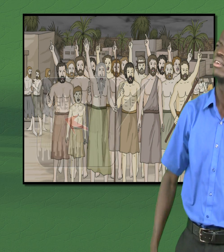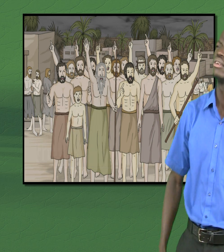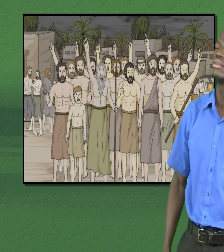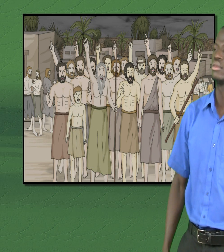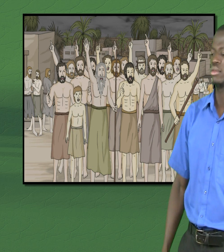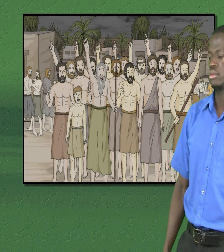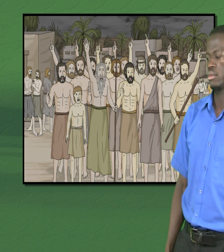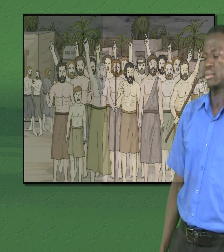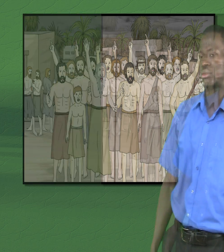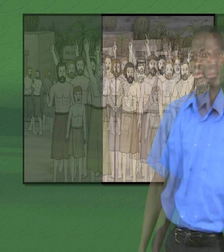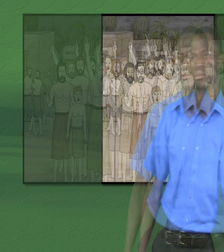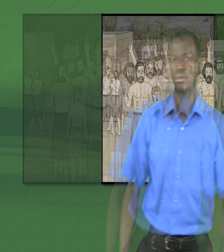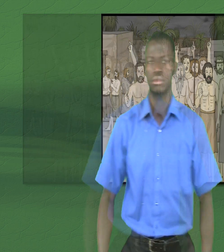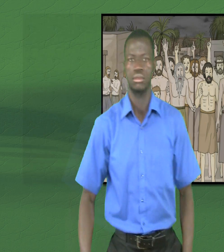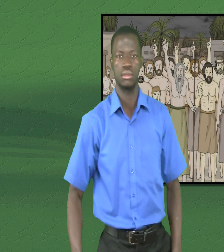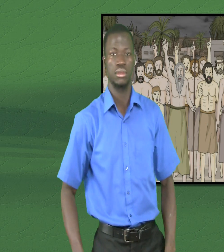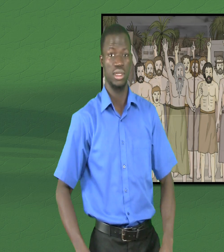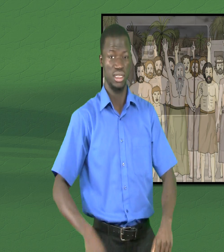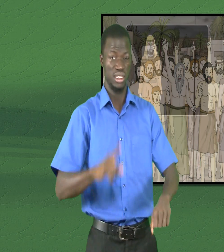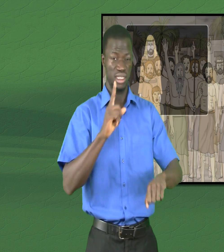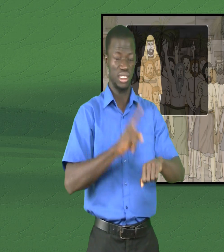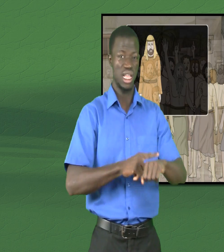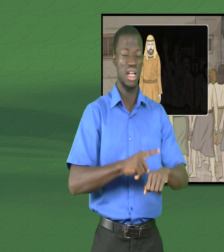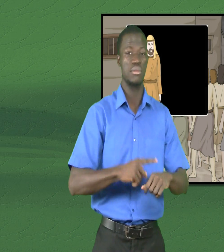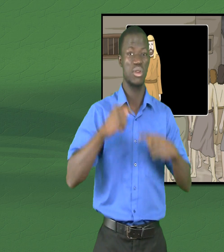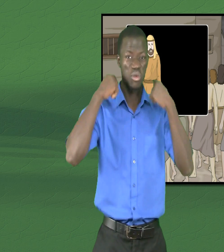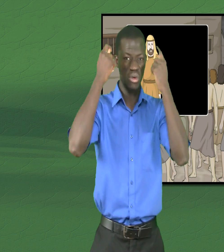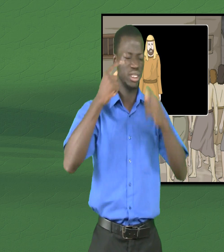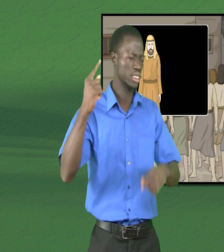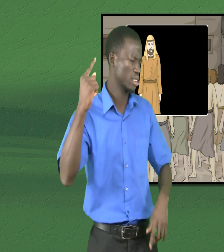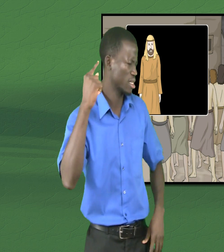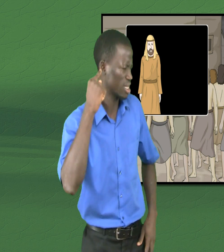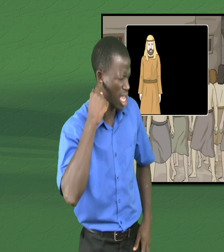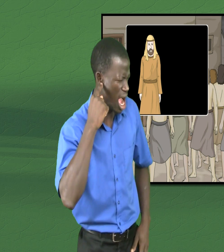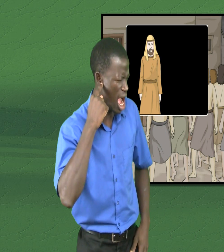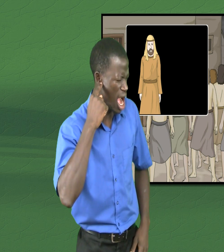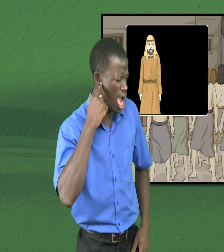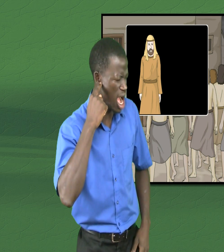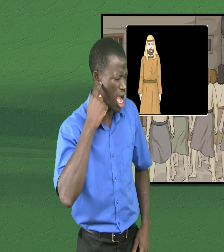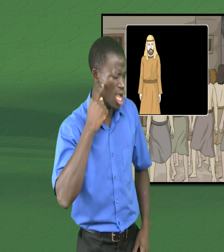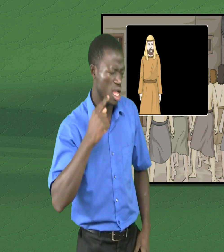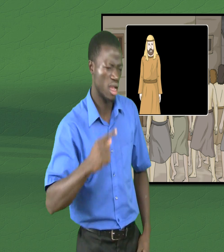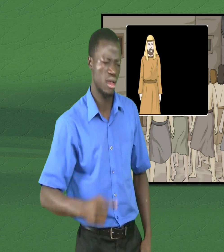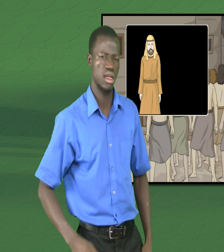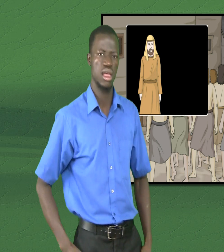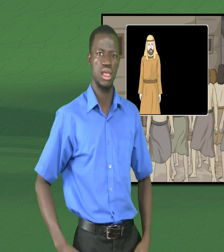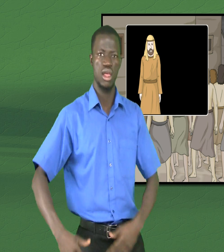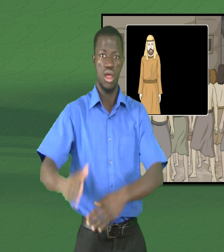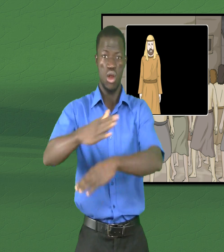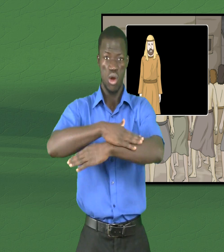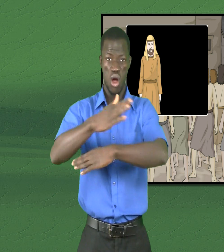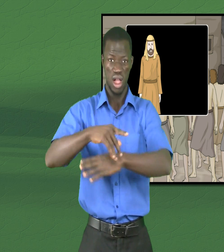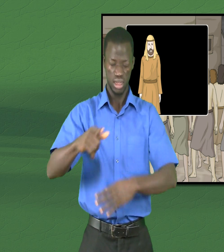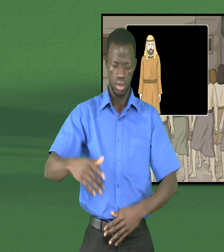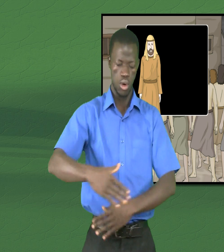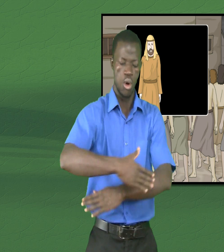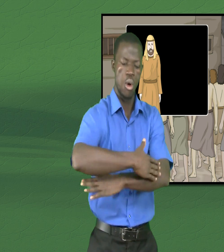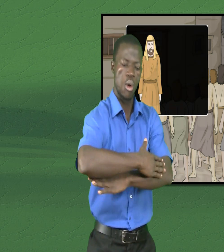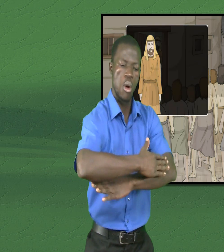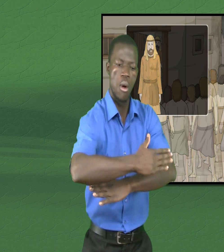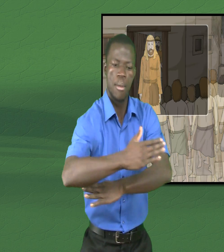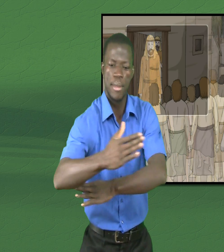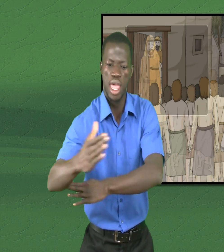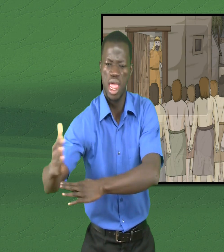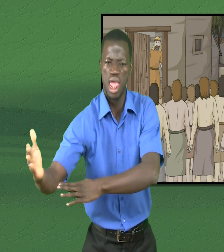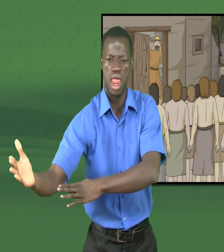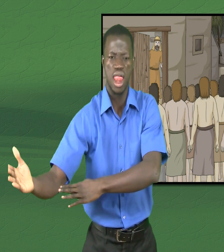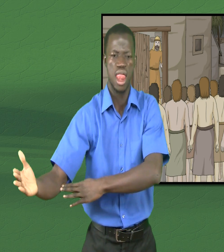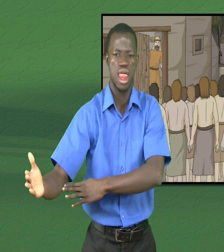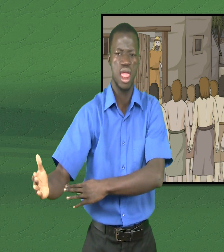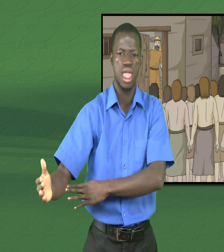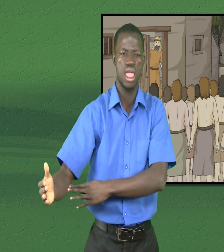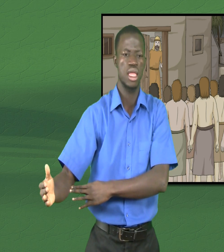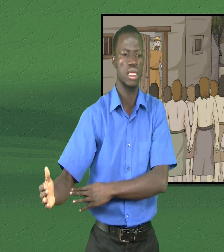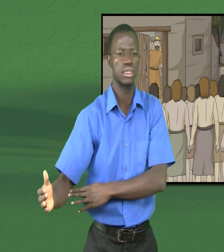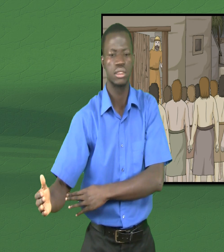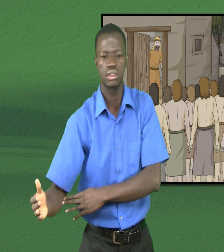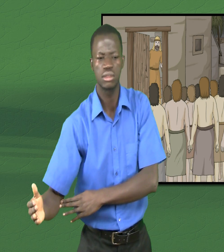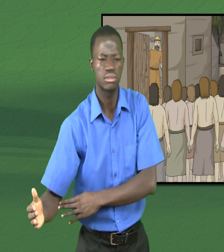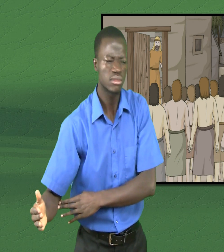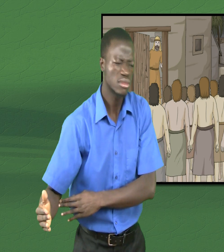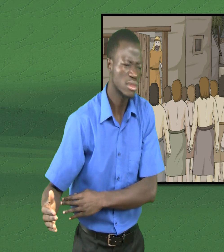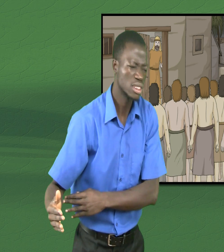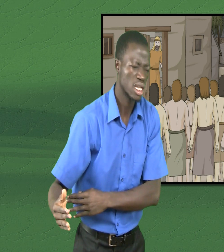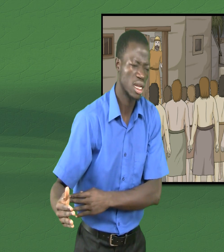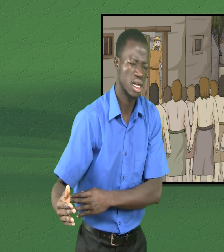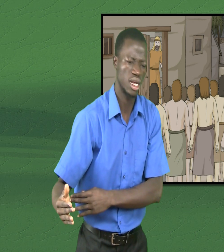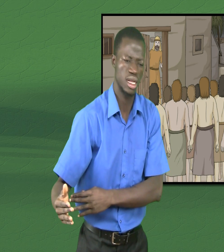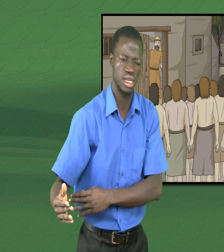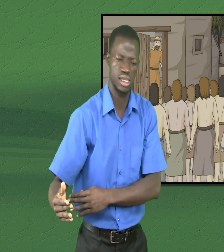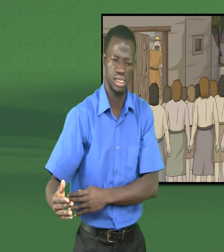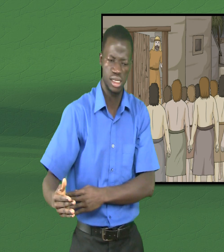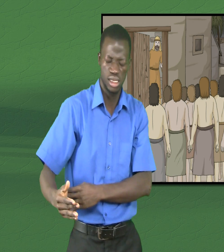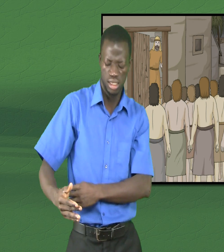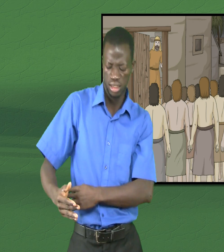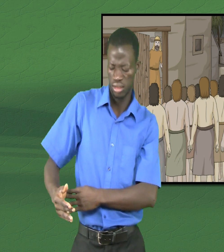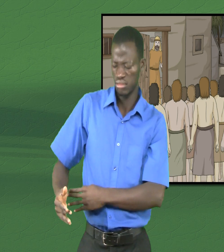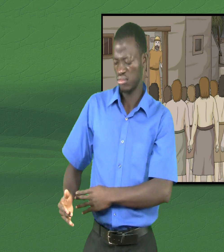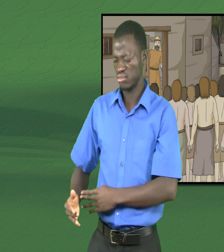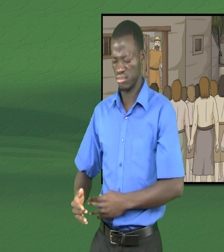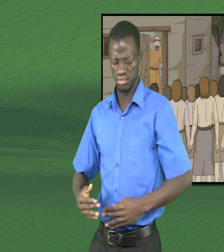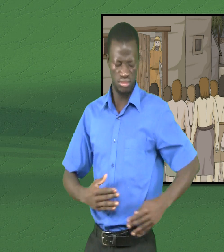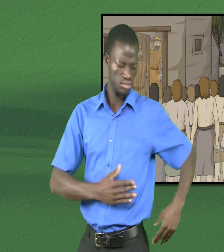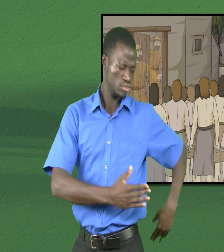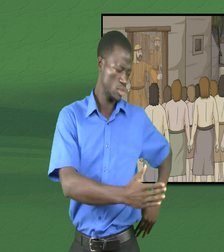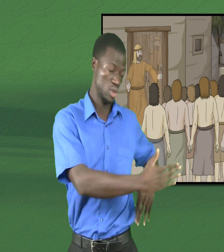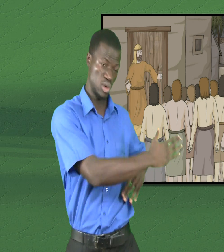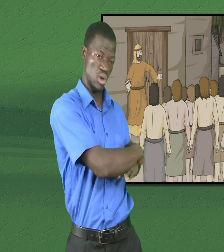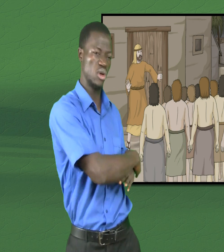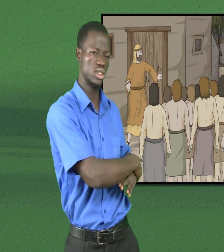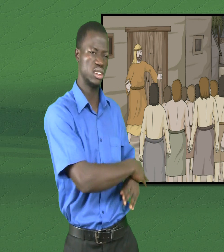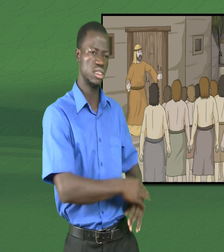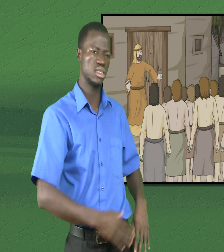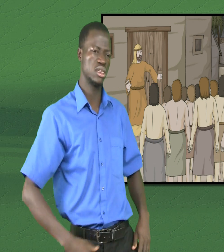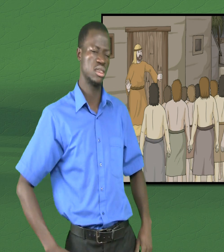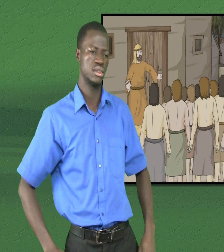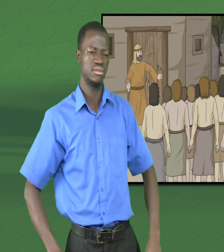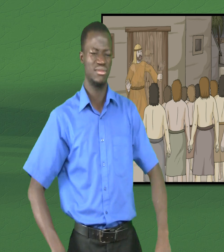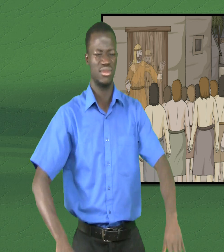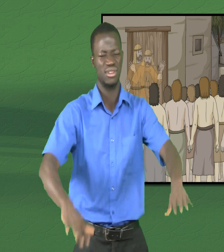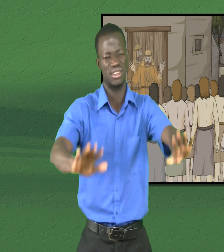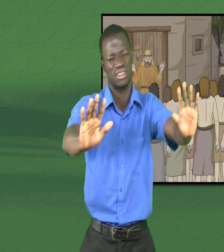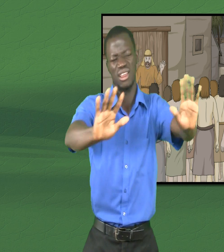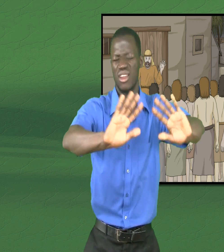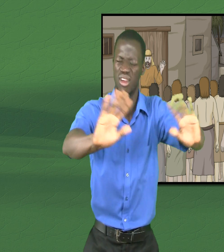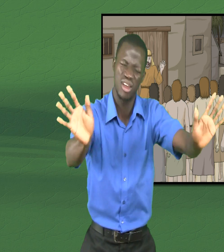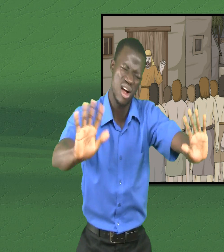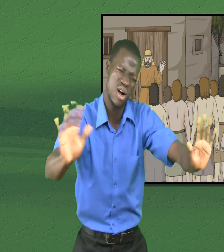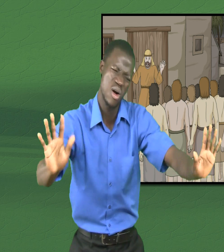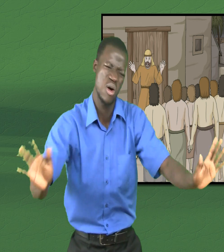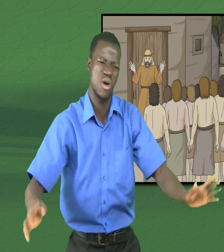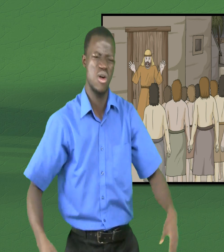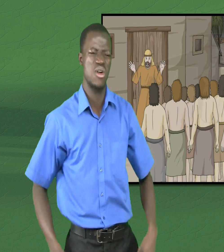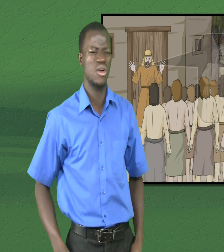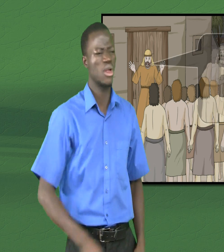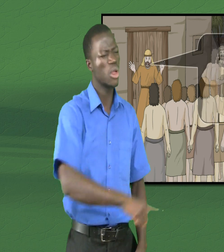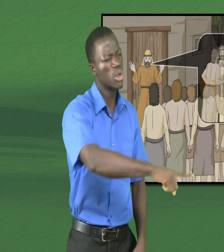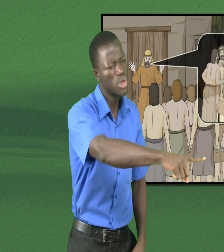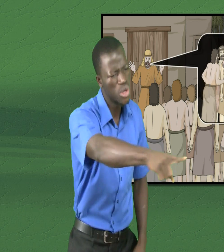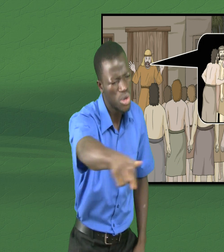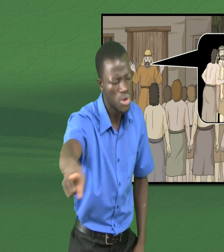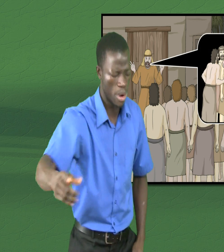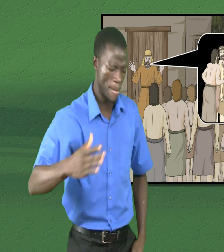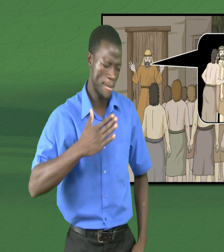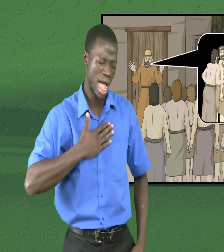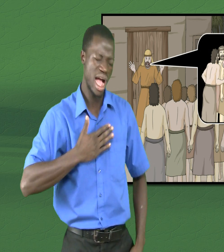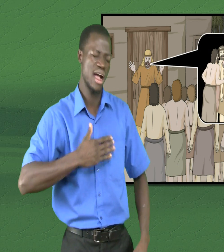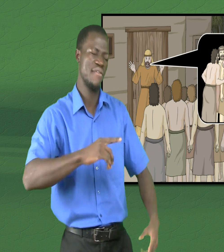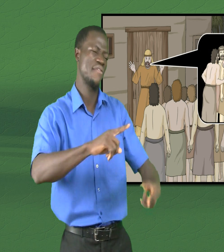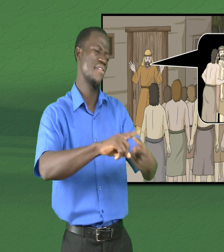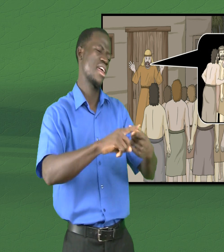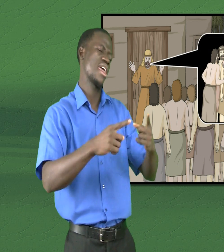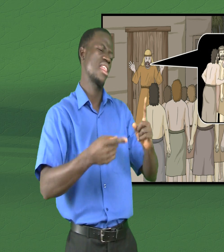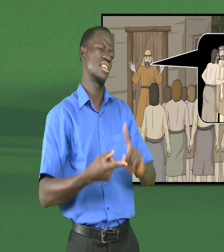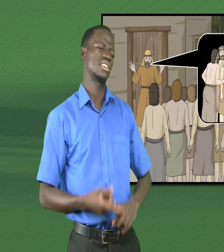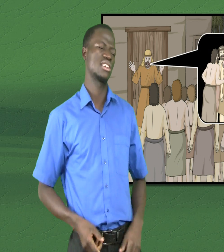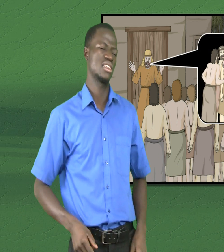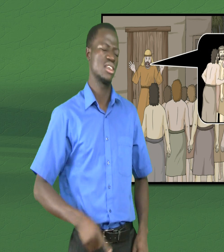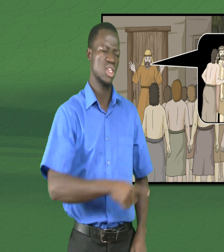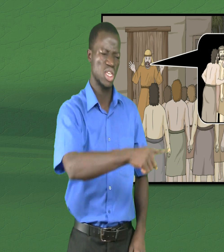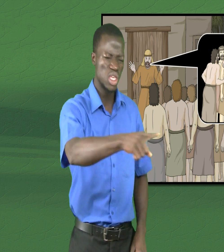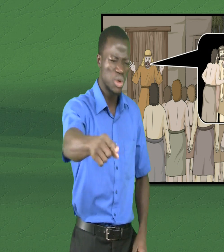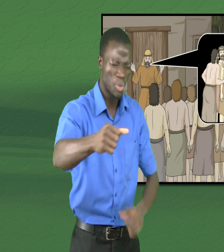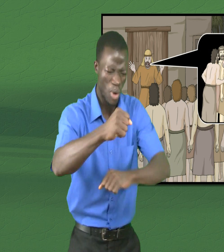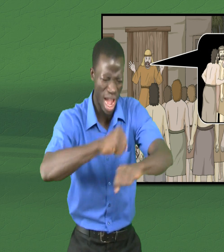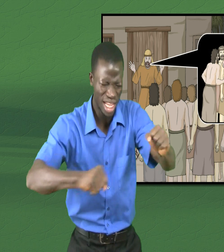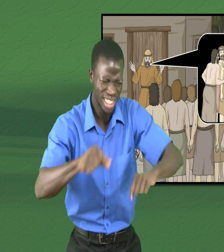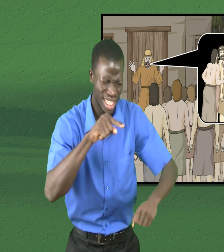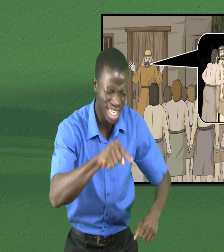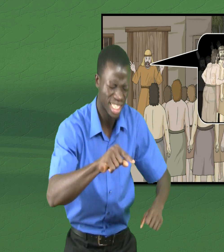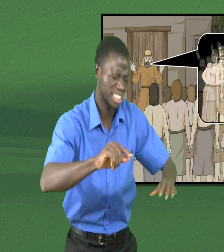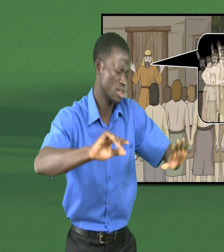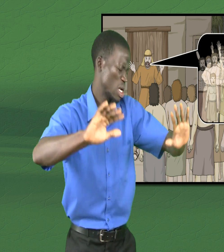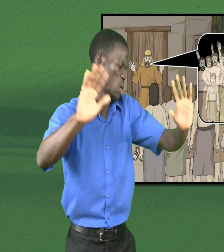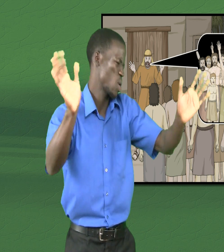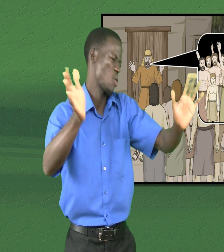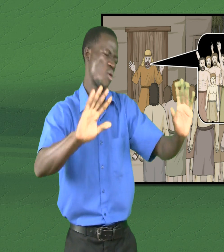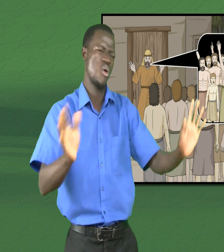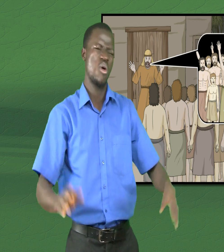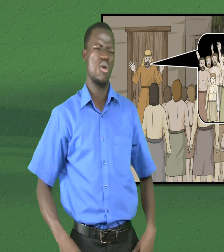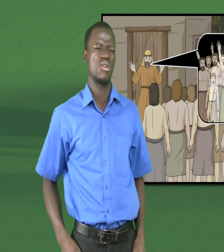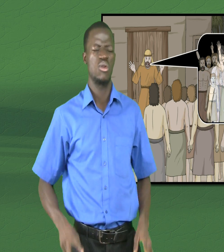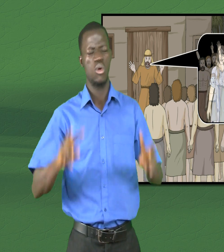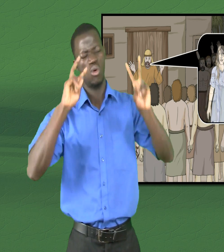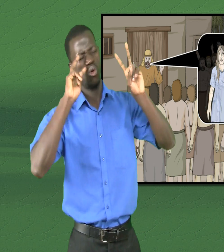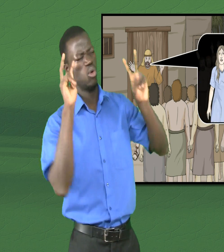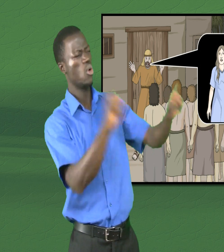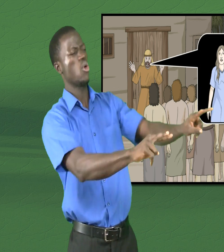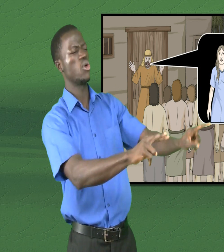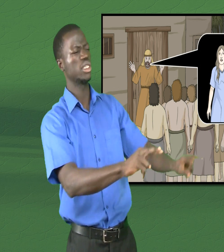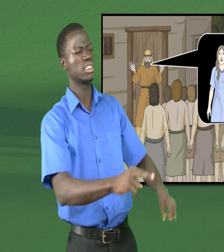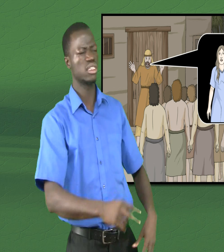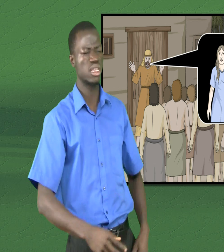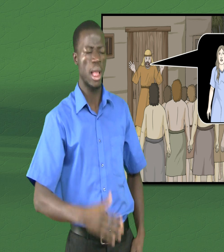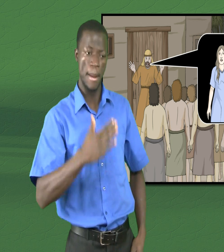Lot went outside to meet them, shutting the door behind him. “Please, my brothers,” he pleaded, “don’t do such a wicked thing!